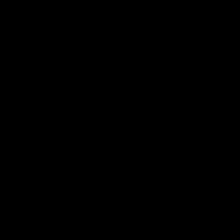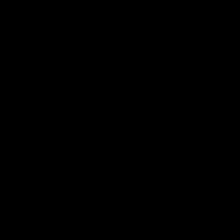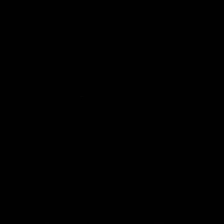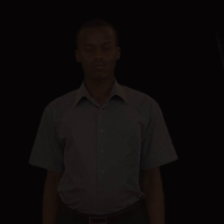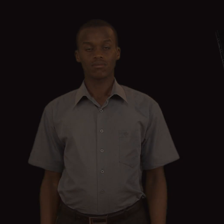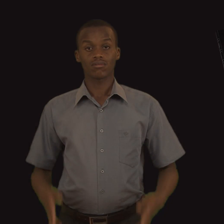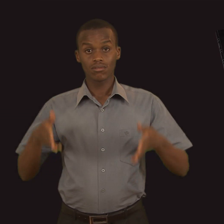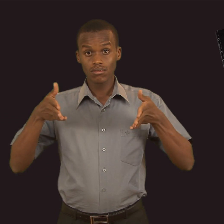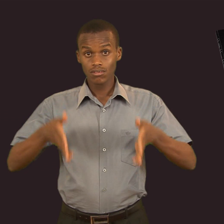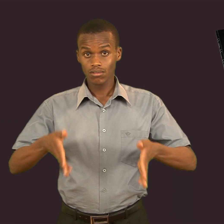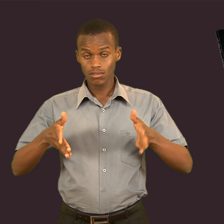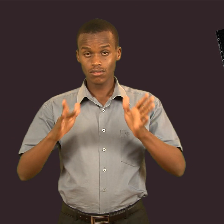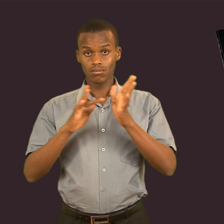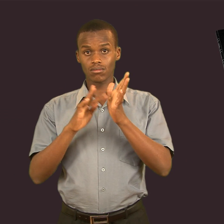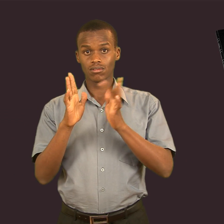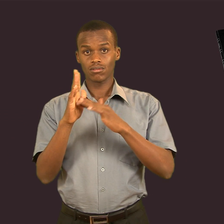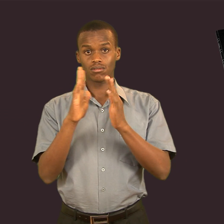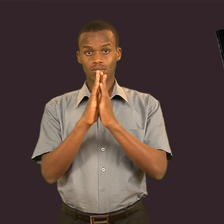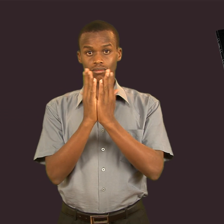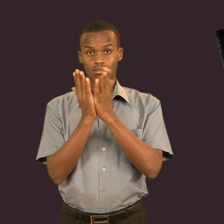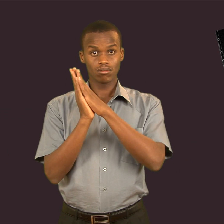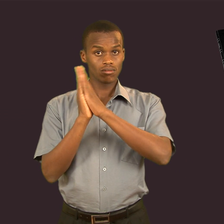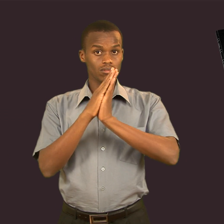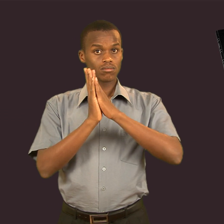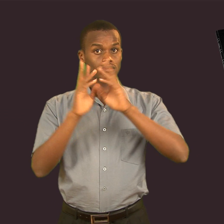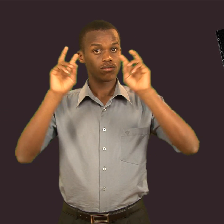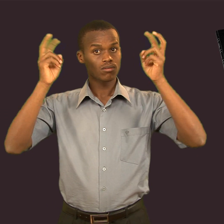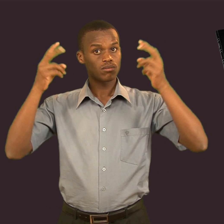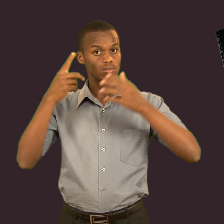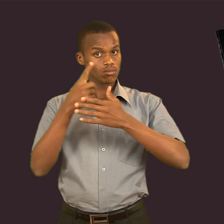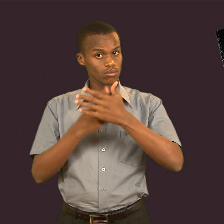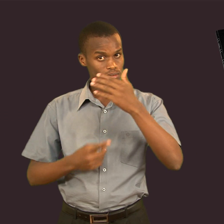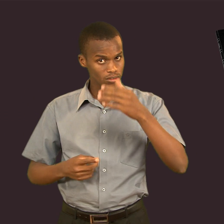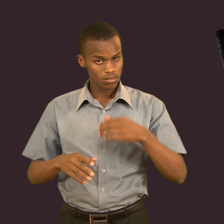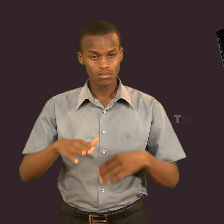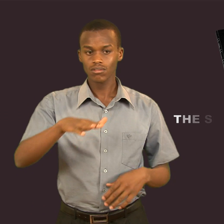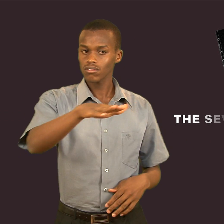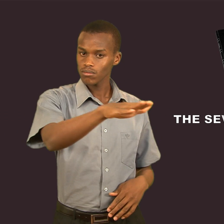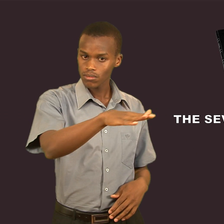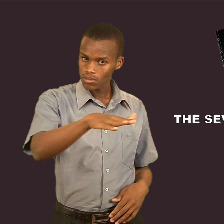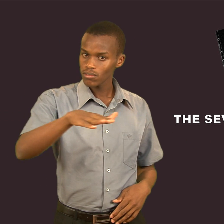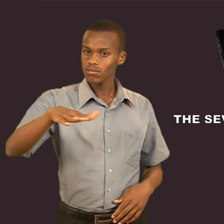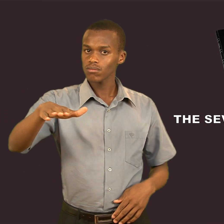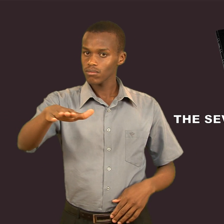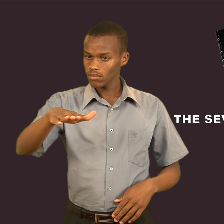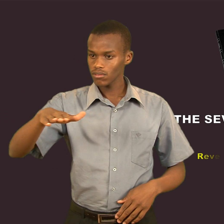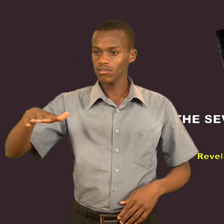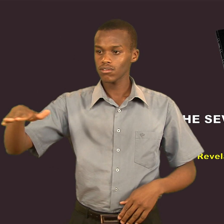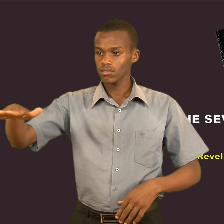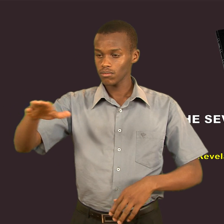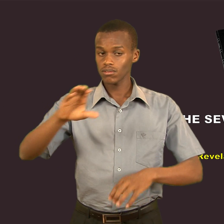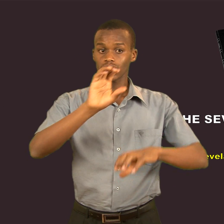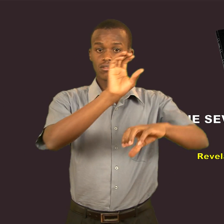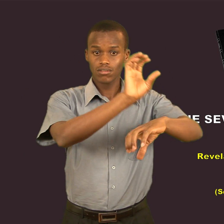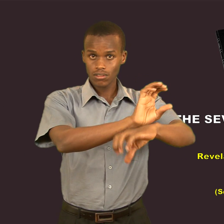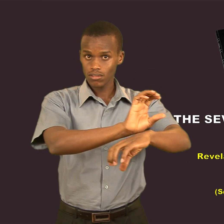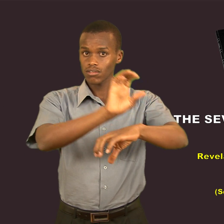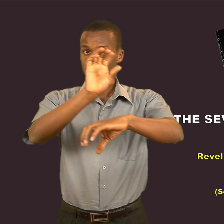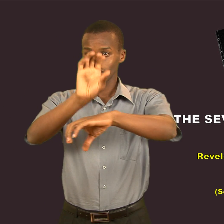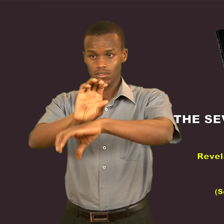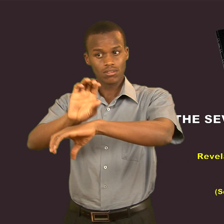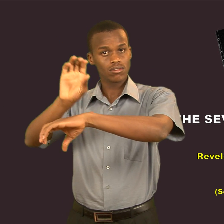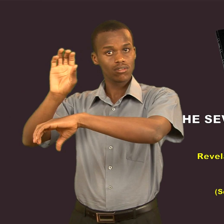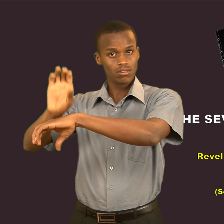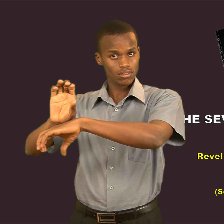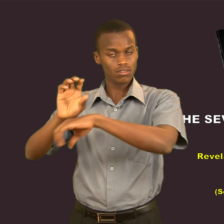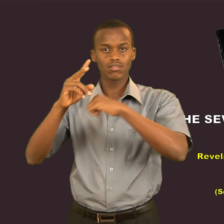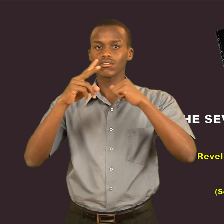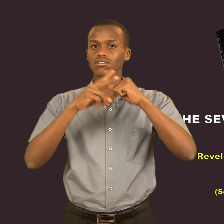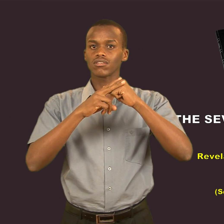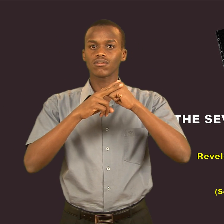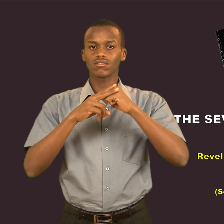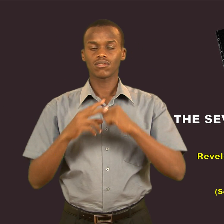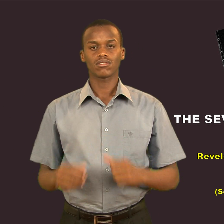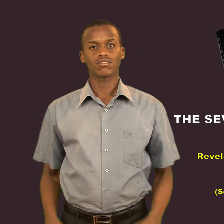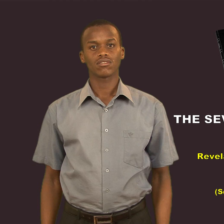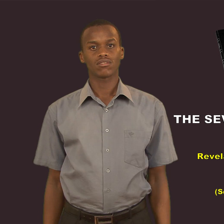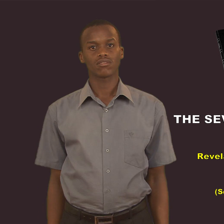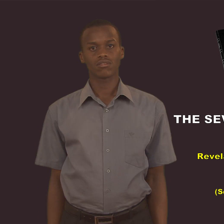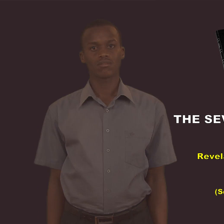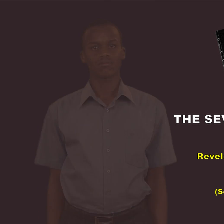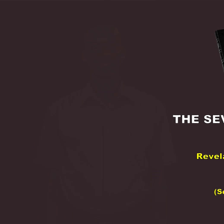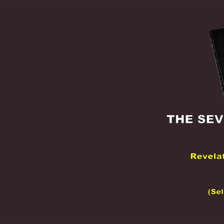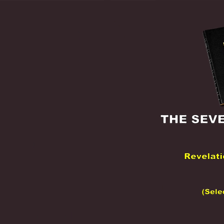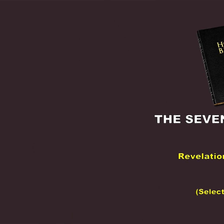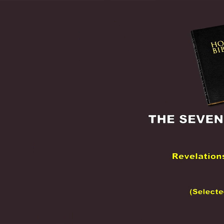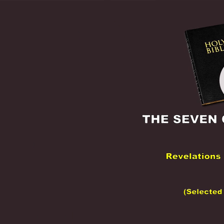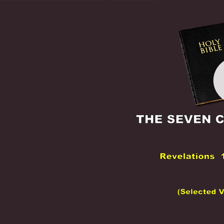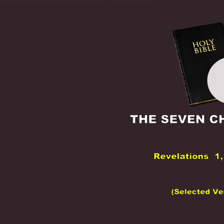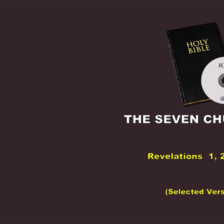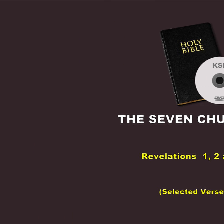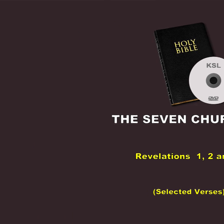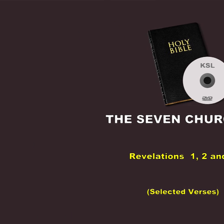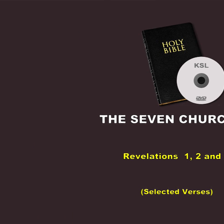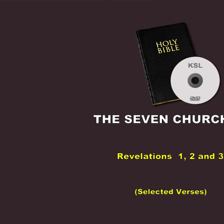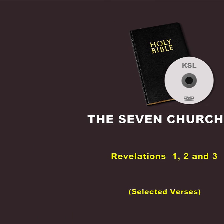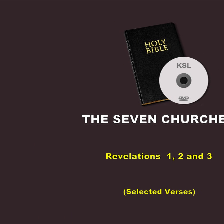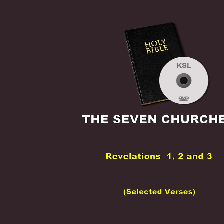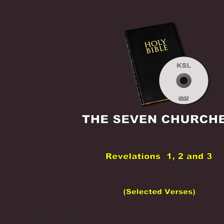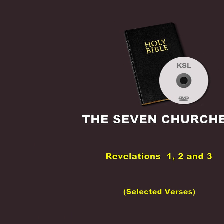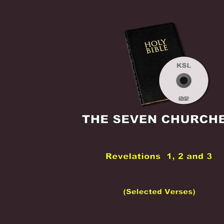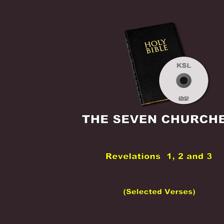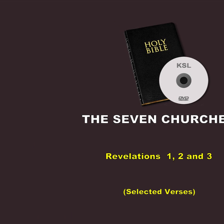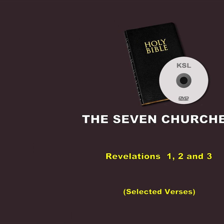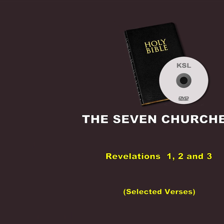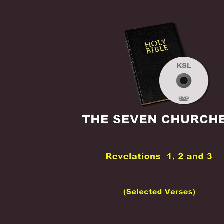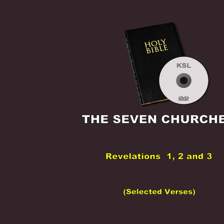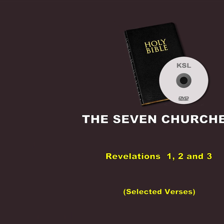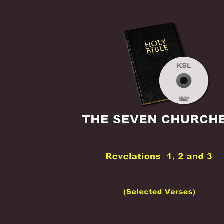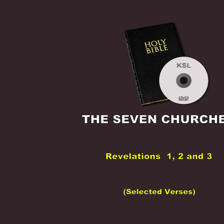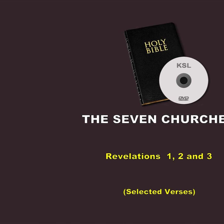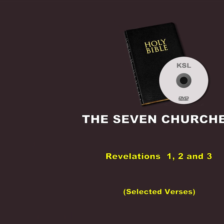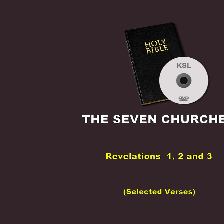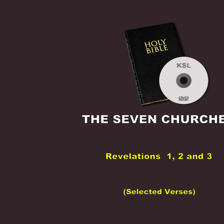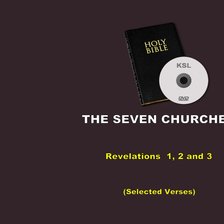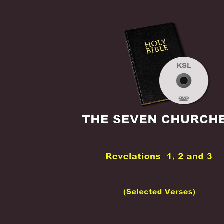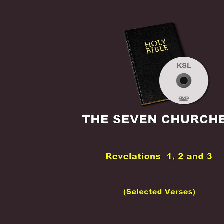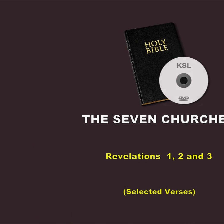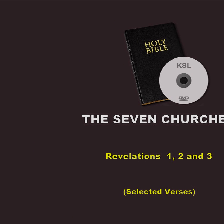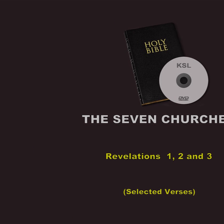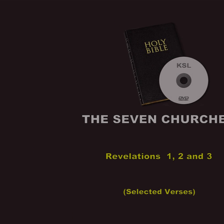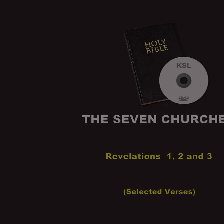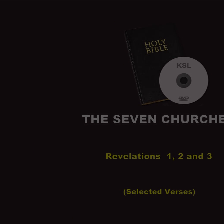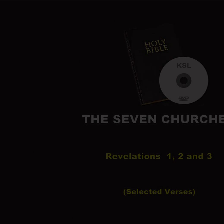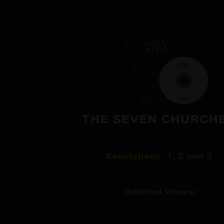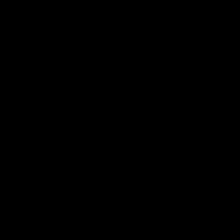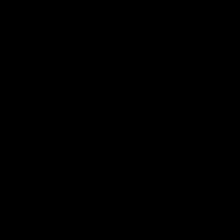The seven churches